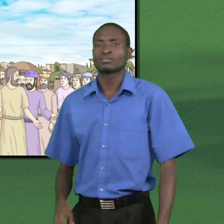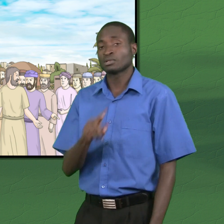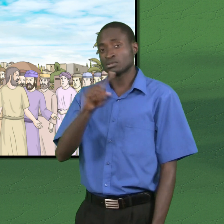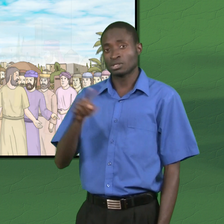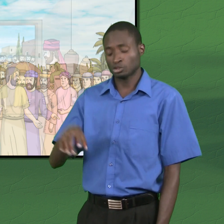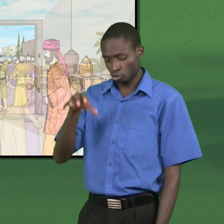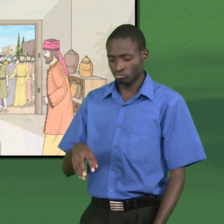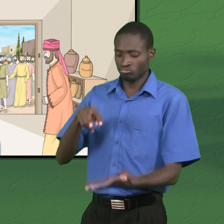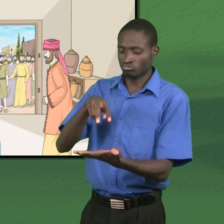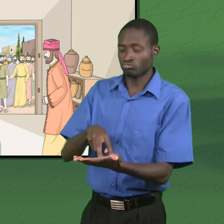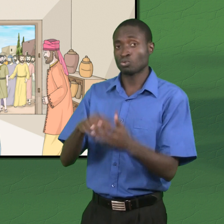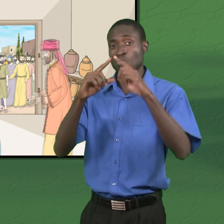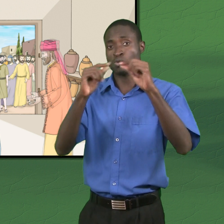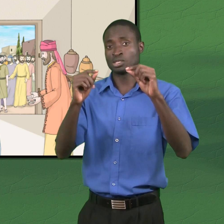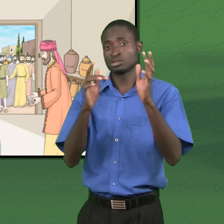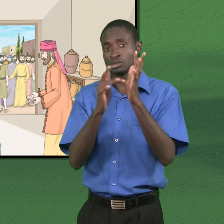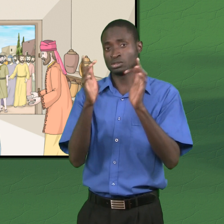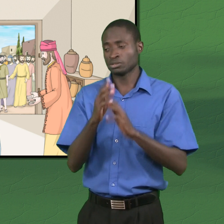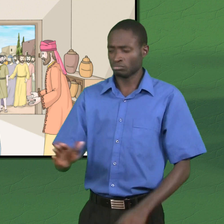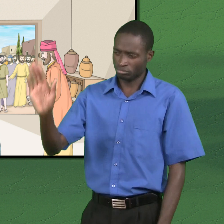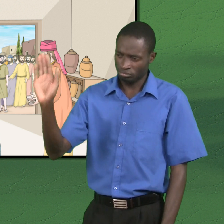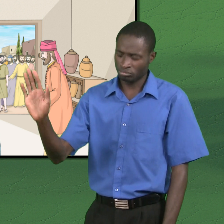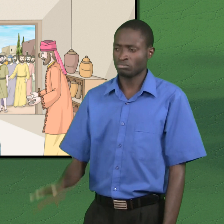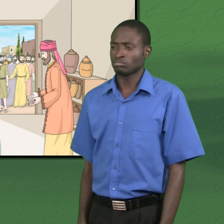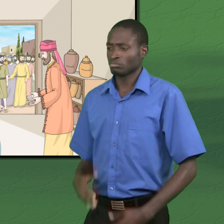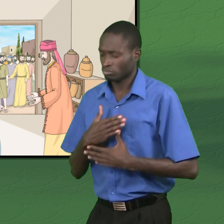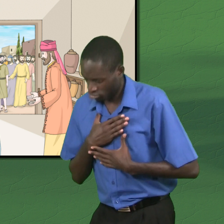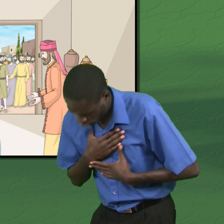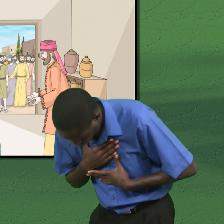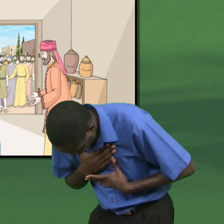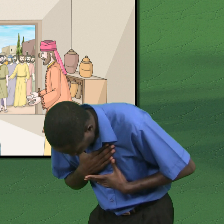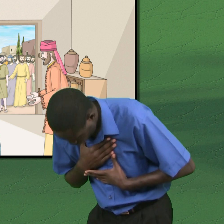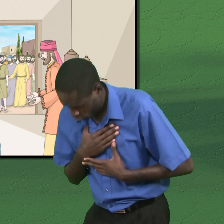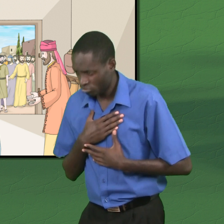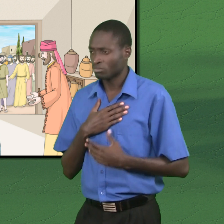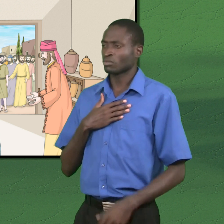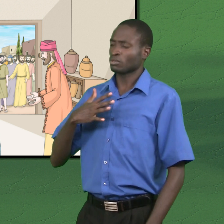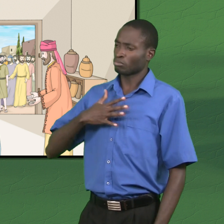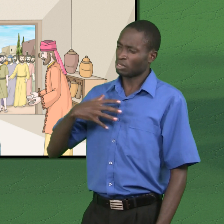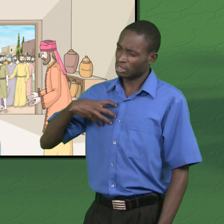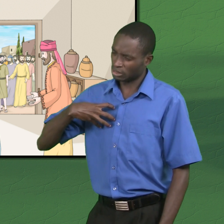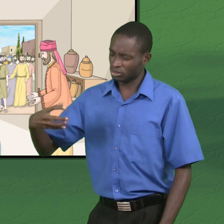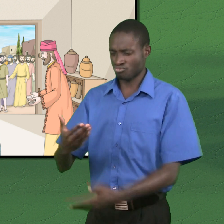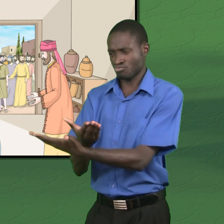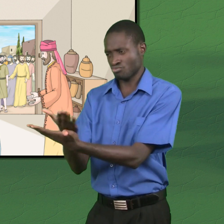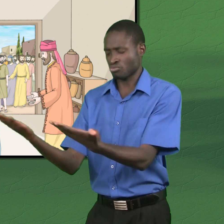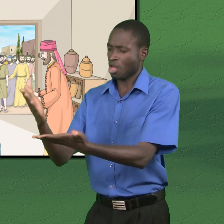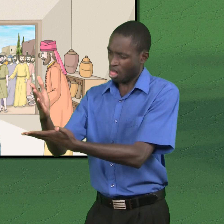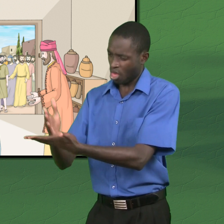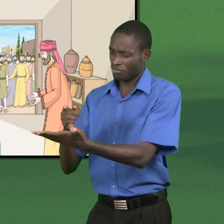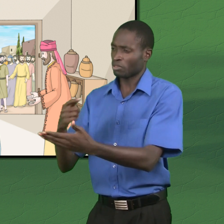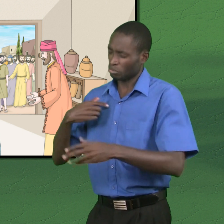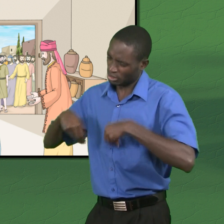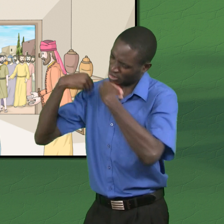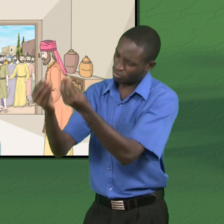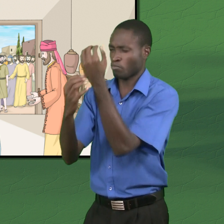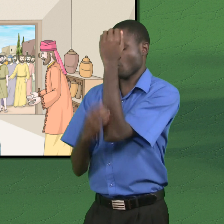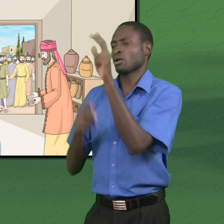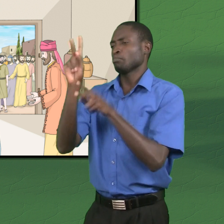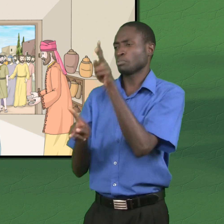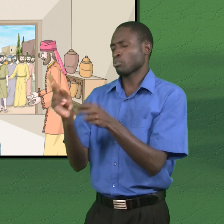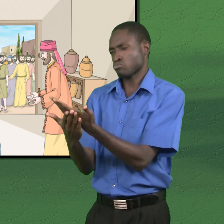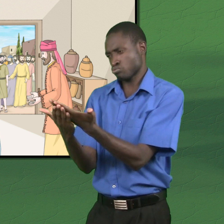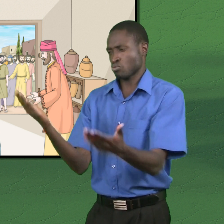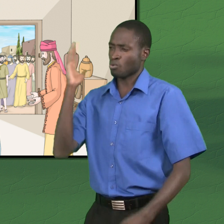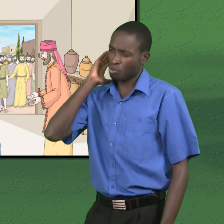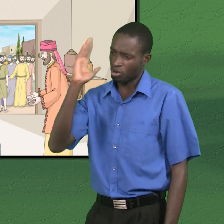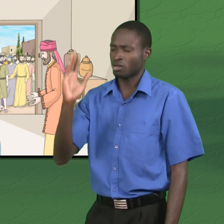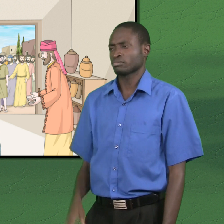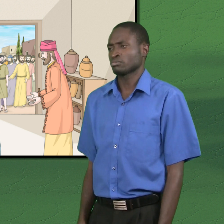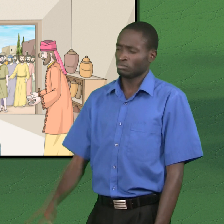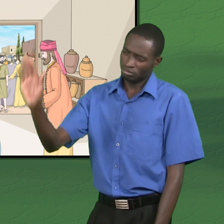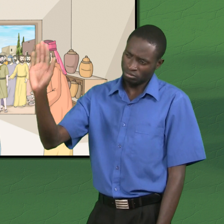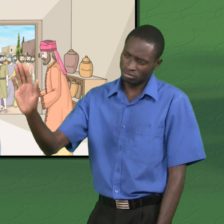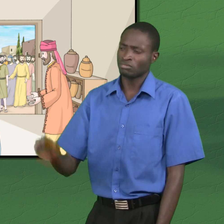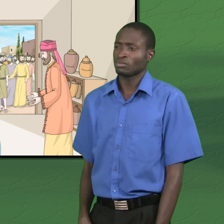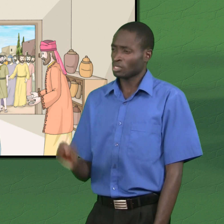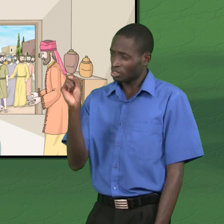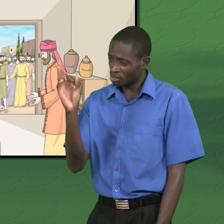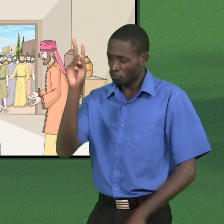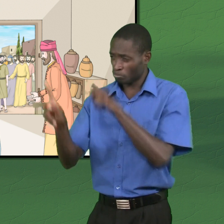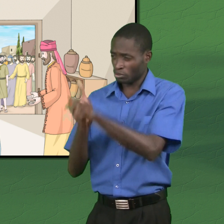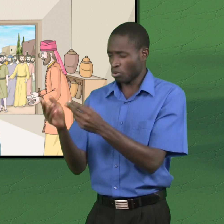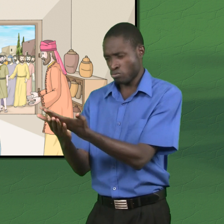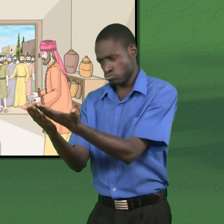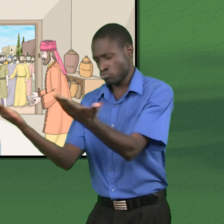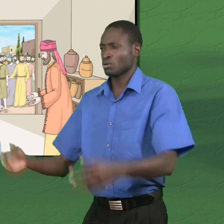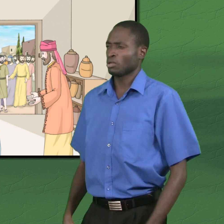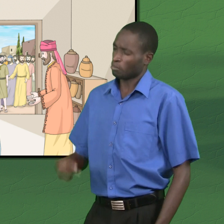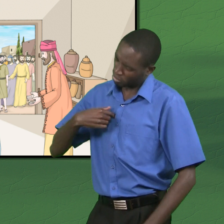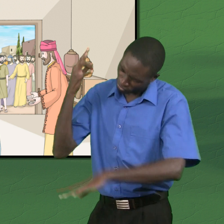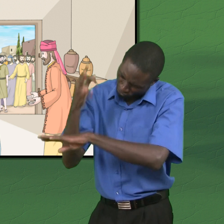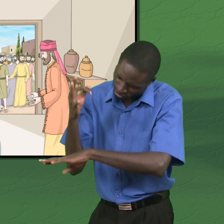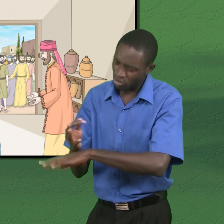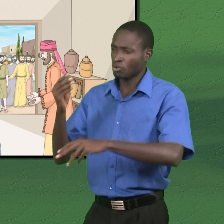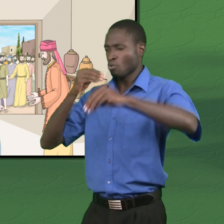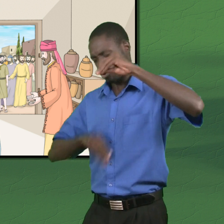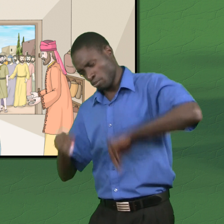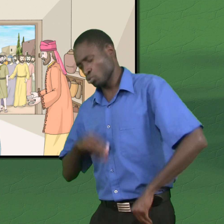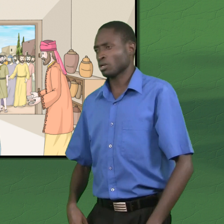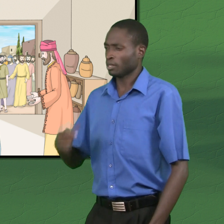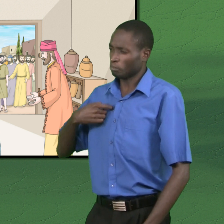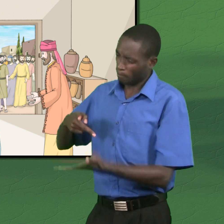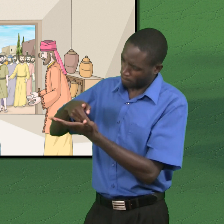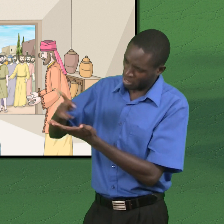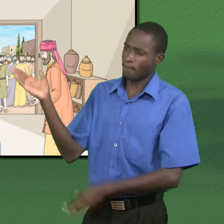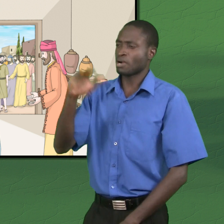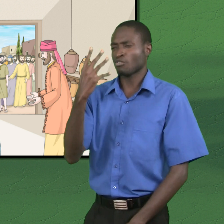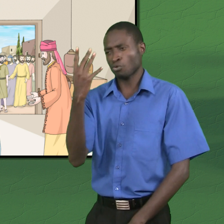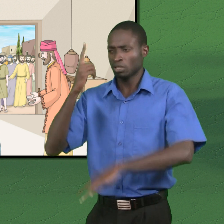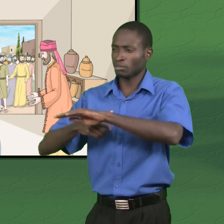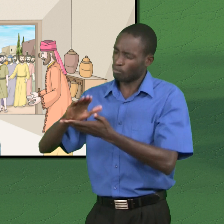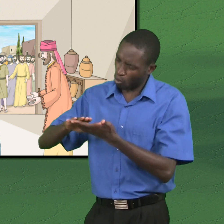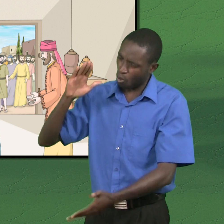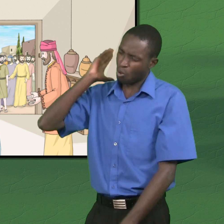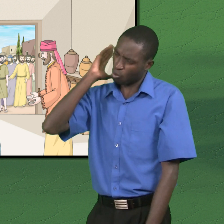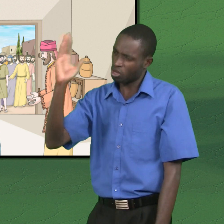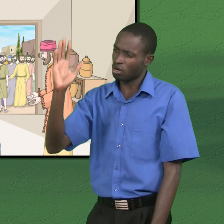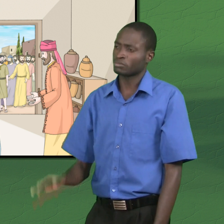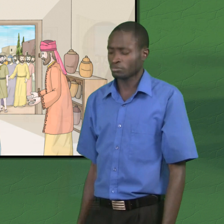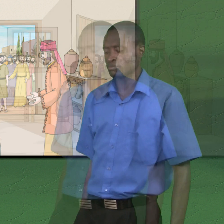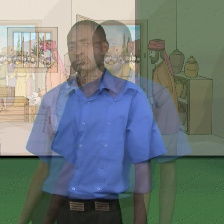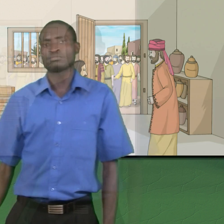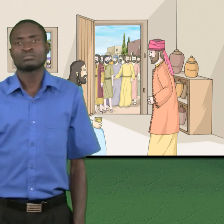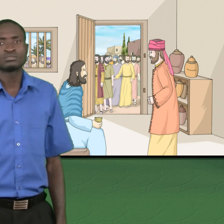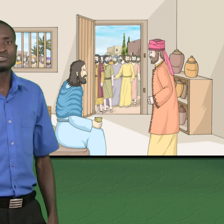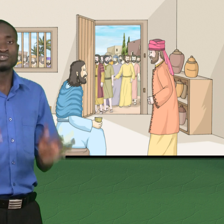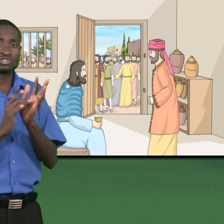But Zacchaeus stood up and said to the Lord, “Look, Lord, half of my possessions I give to the poor, and if I have cheated anyone, I will repay it fourfold.”